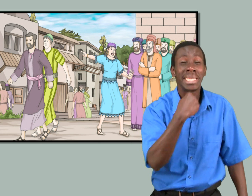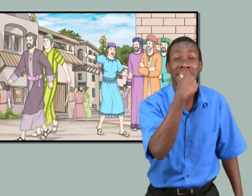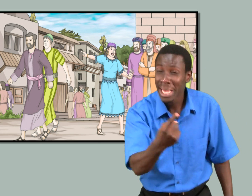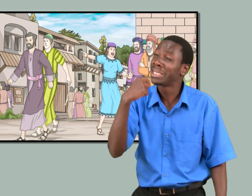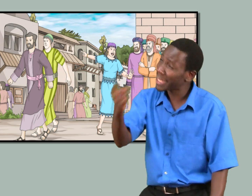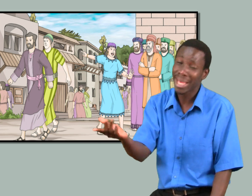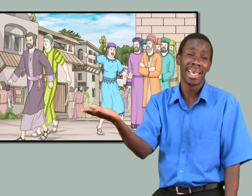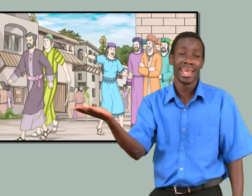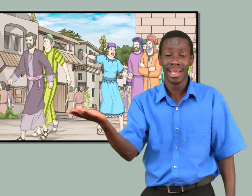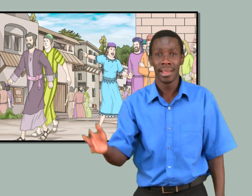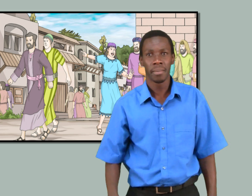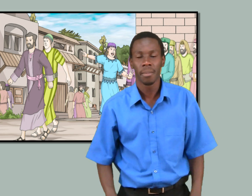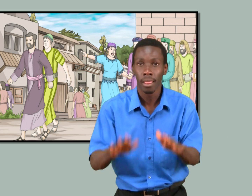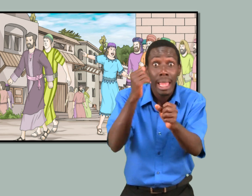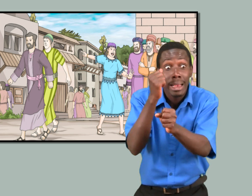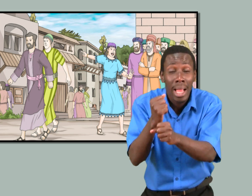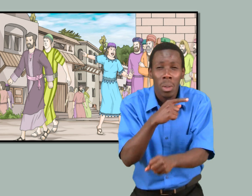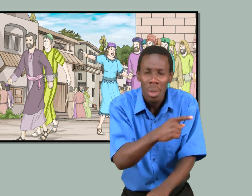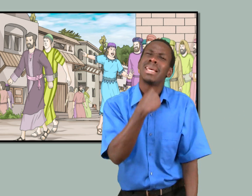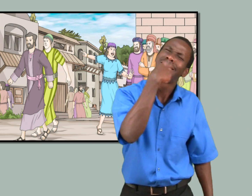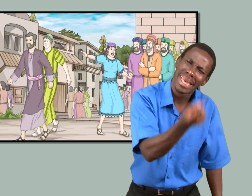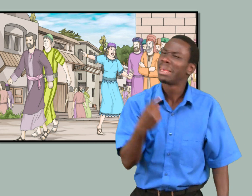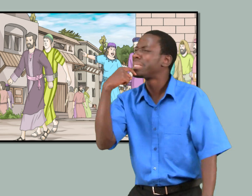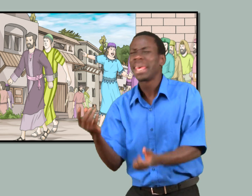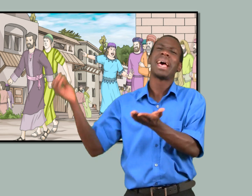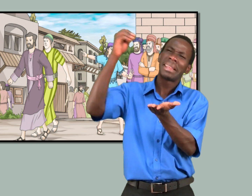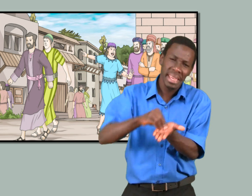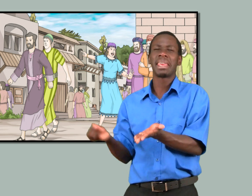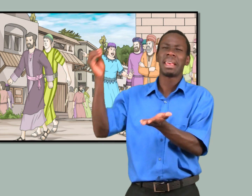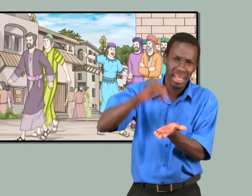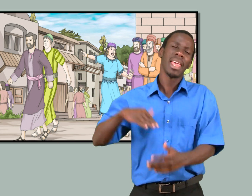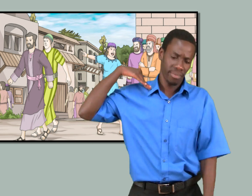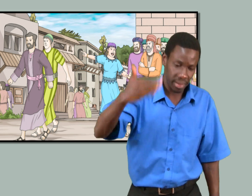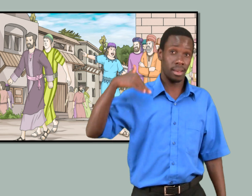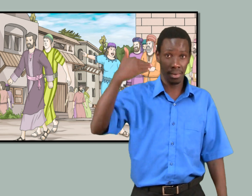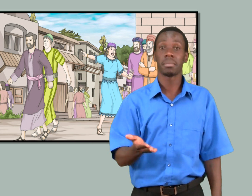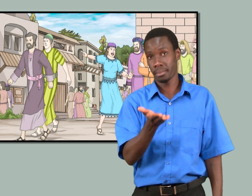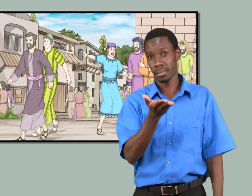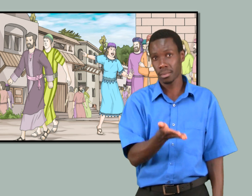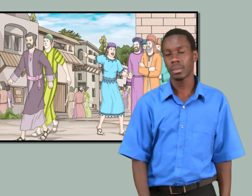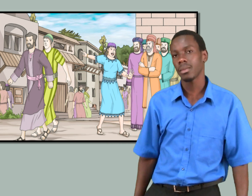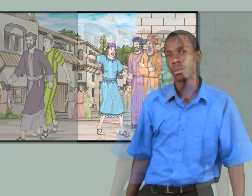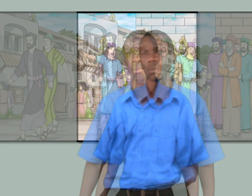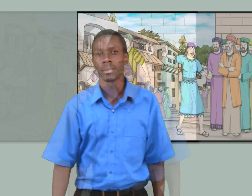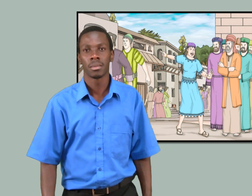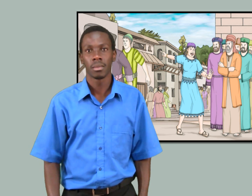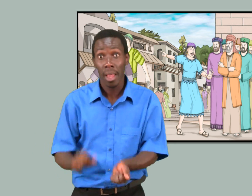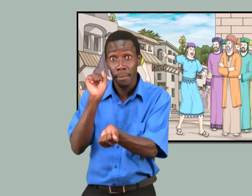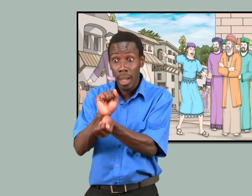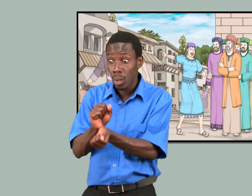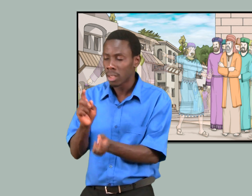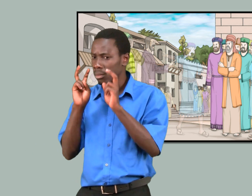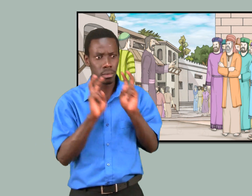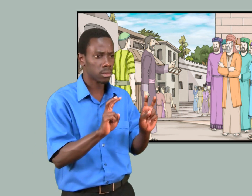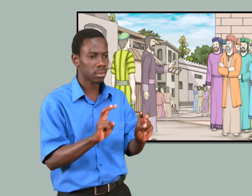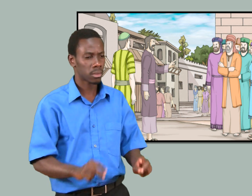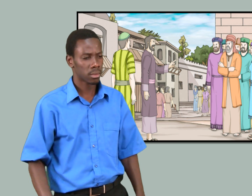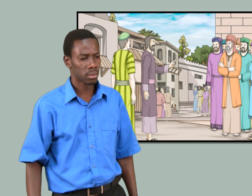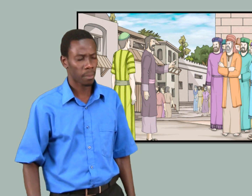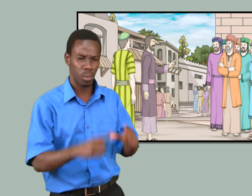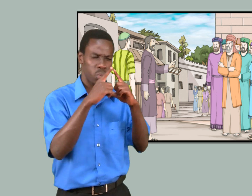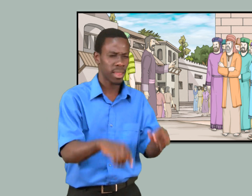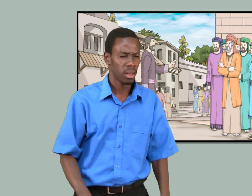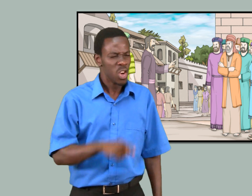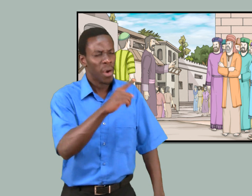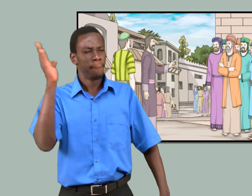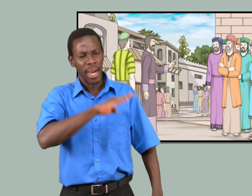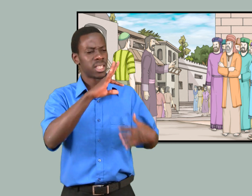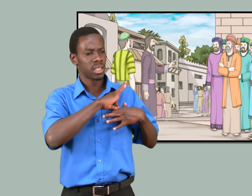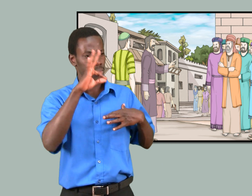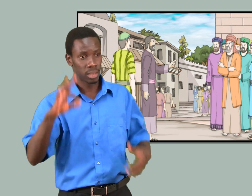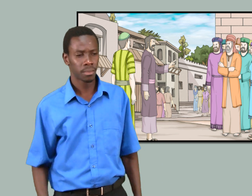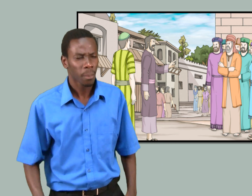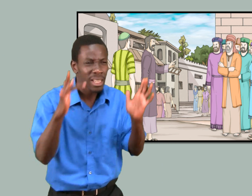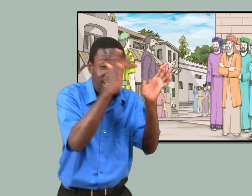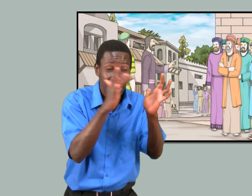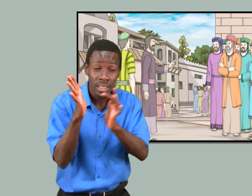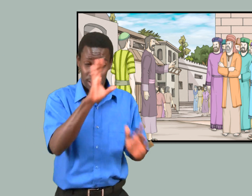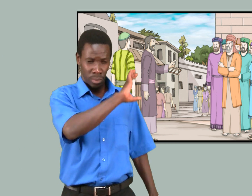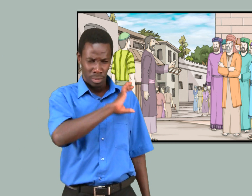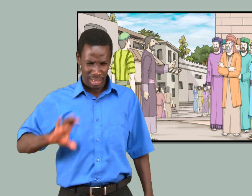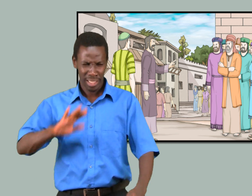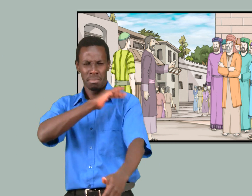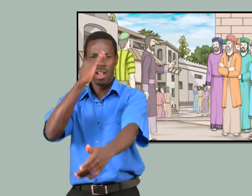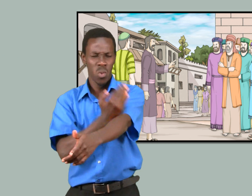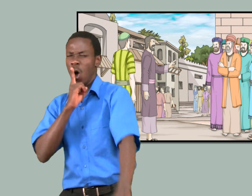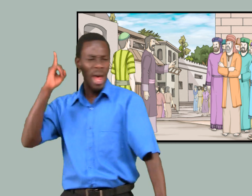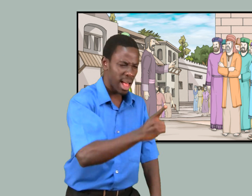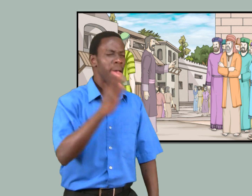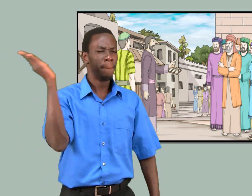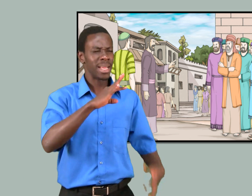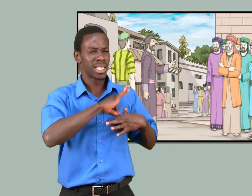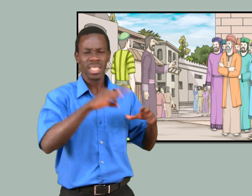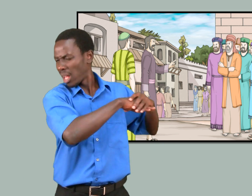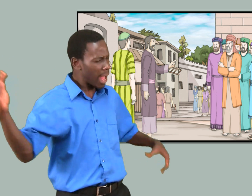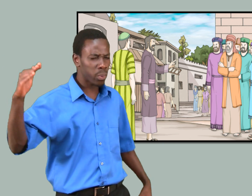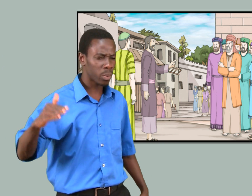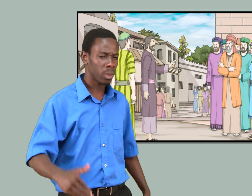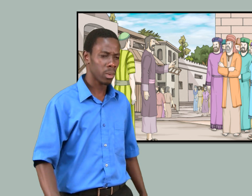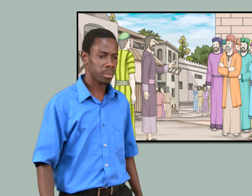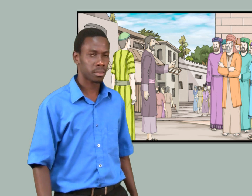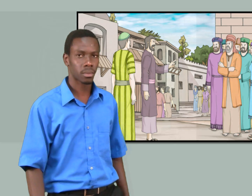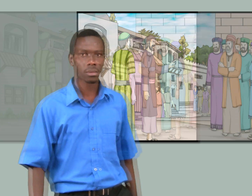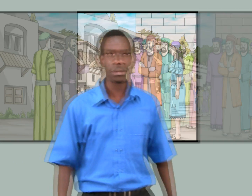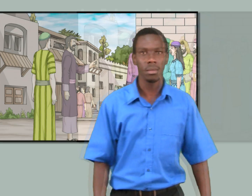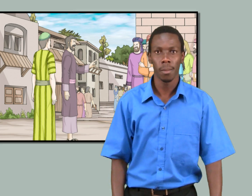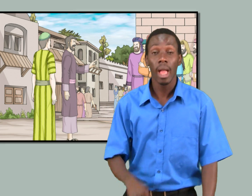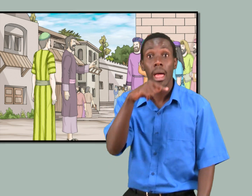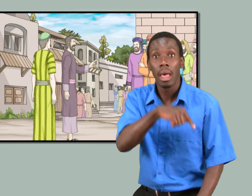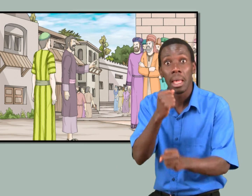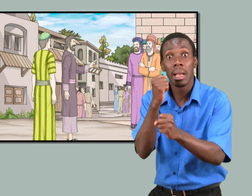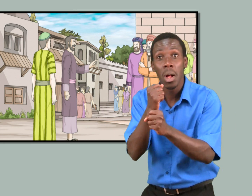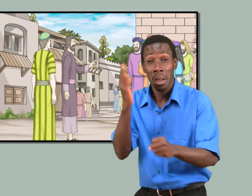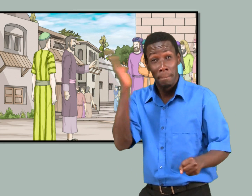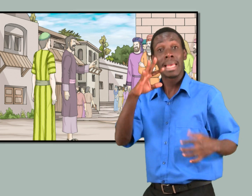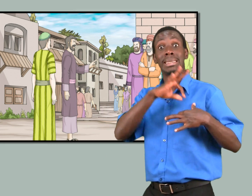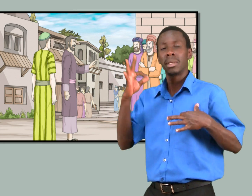Eventually Paul grew so aggravated that he turned and said to the spirit, “In the name of Jesus Christ I command you to come out of her!”